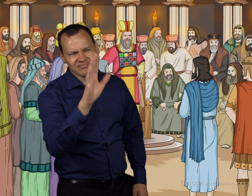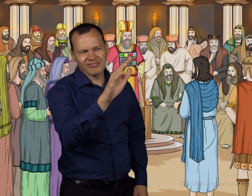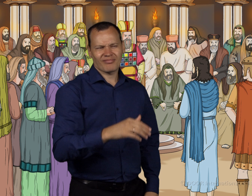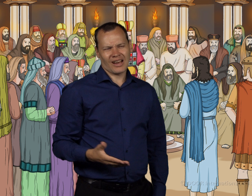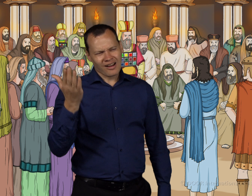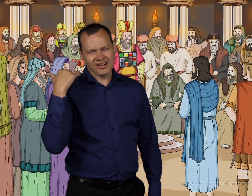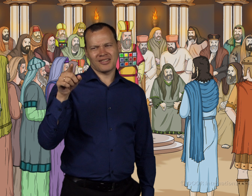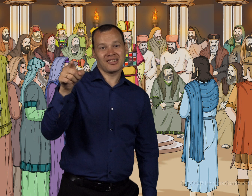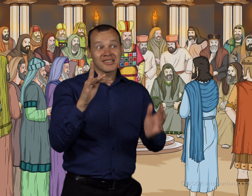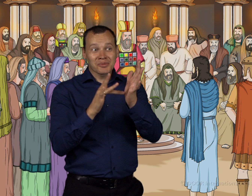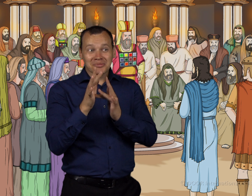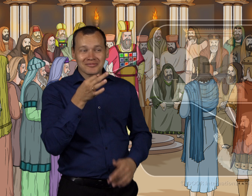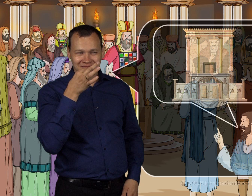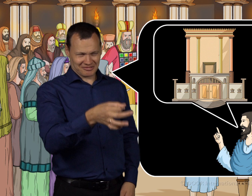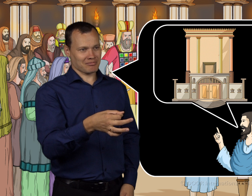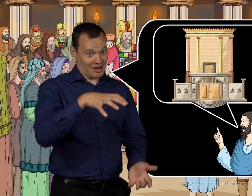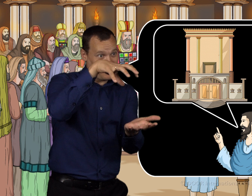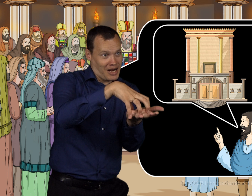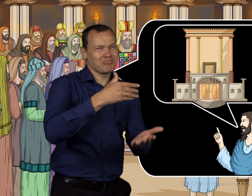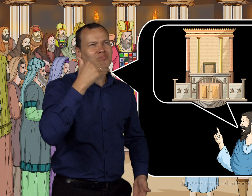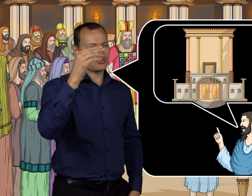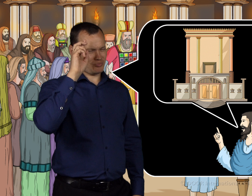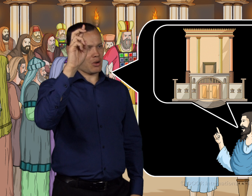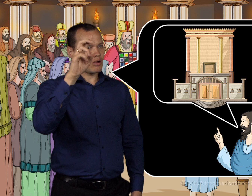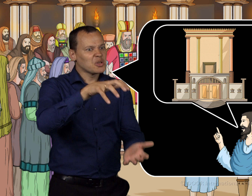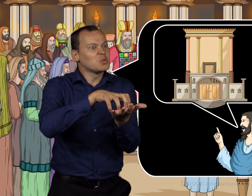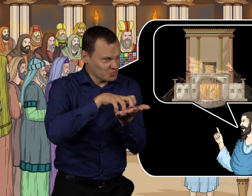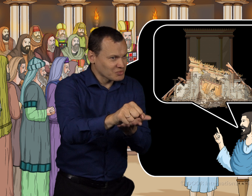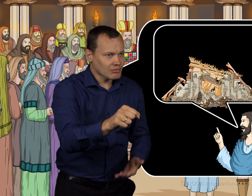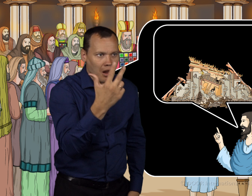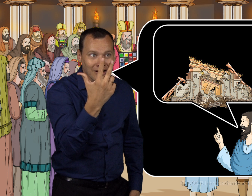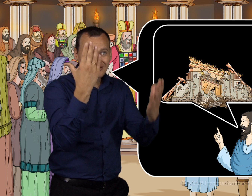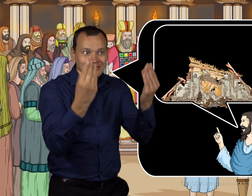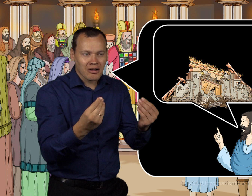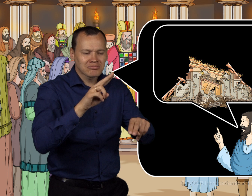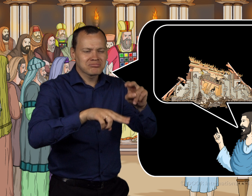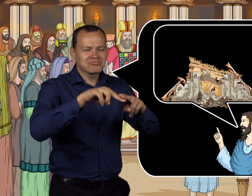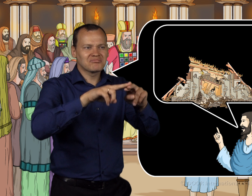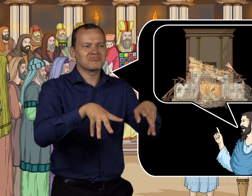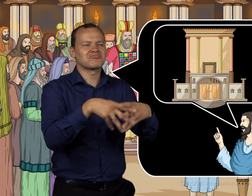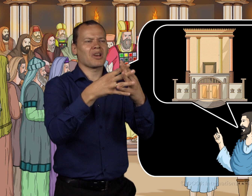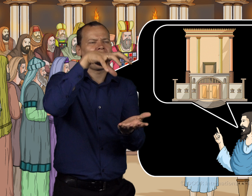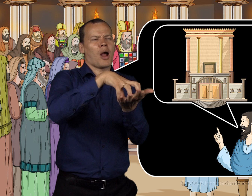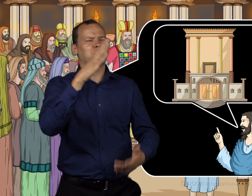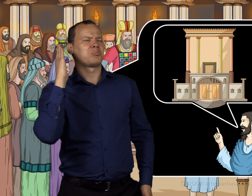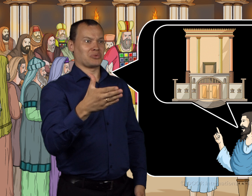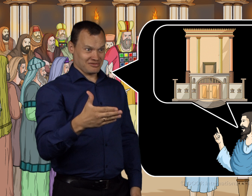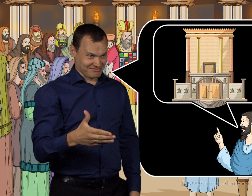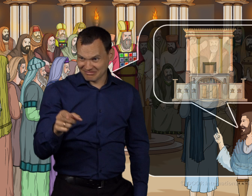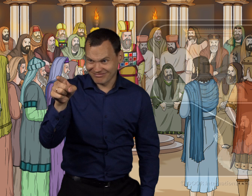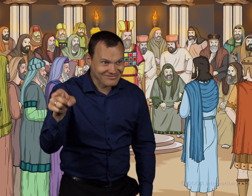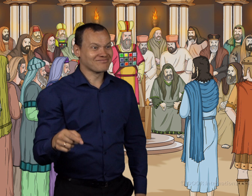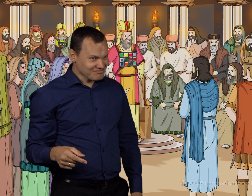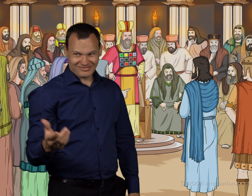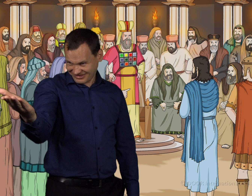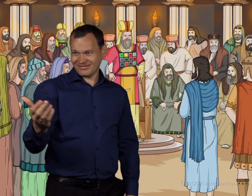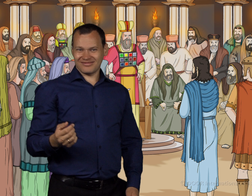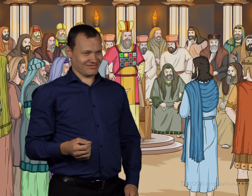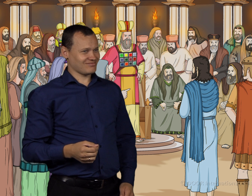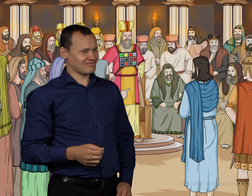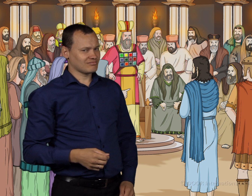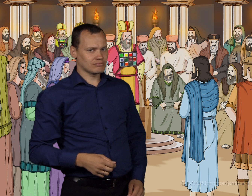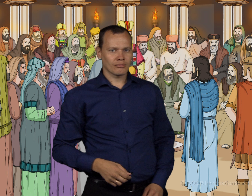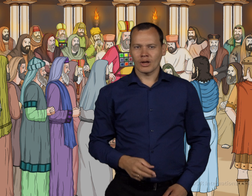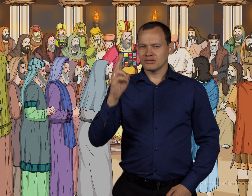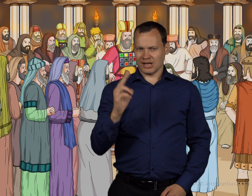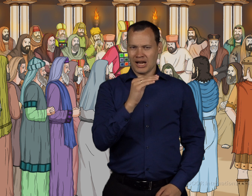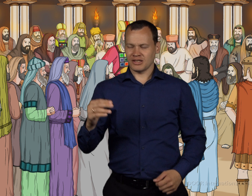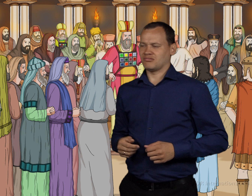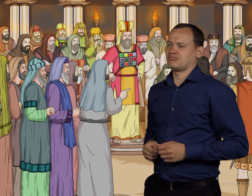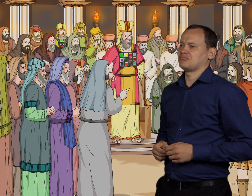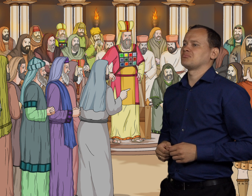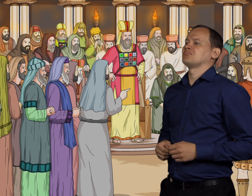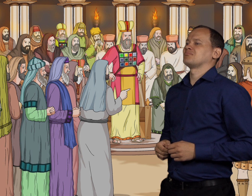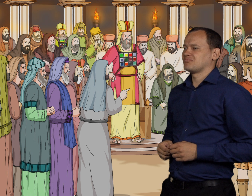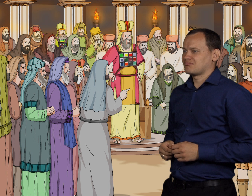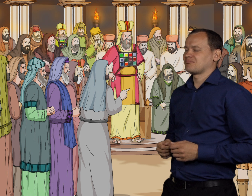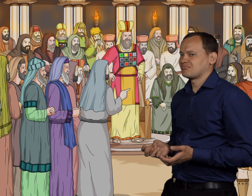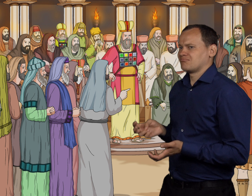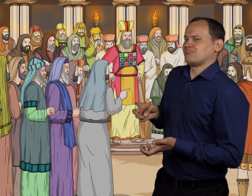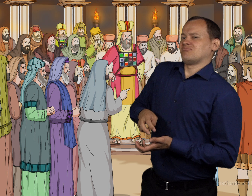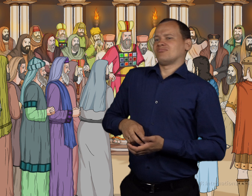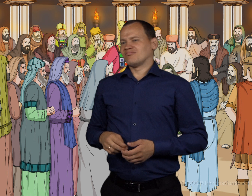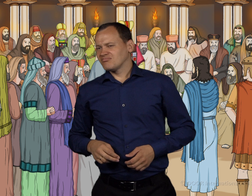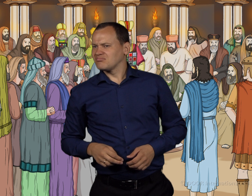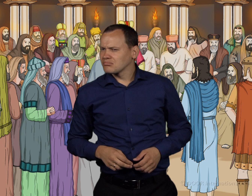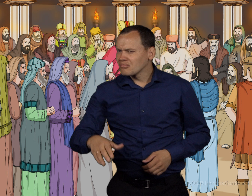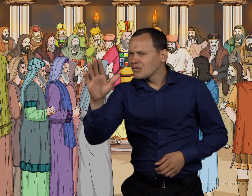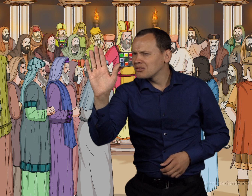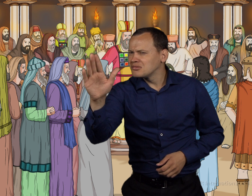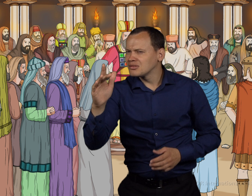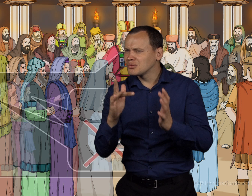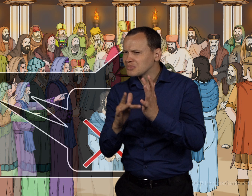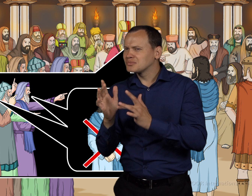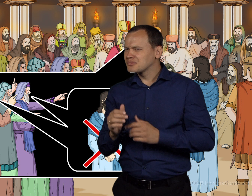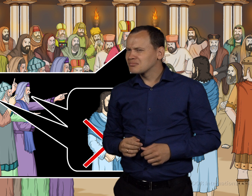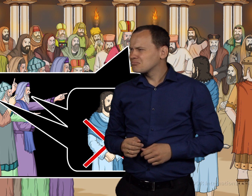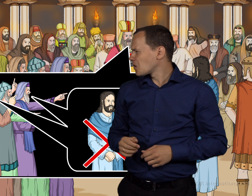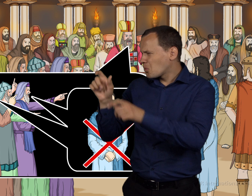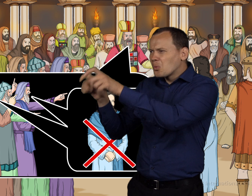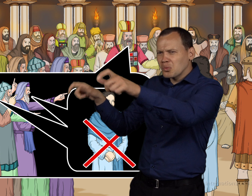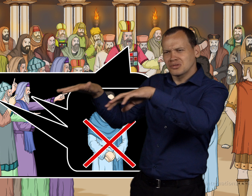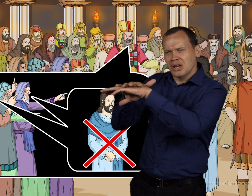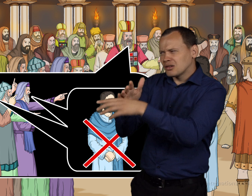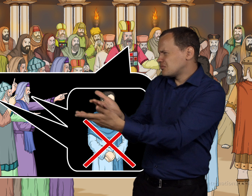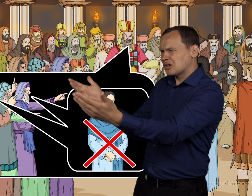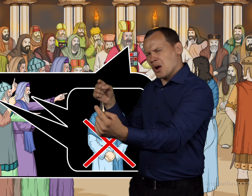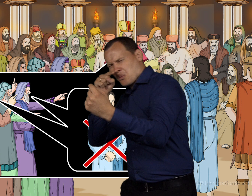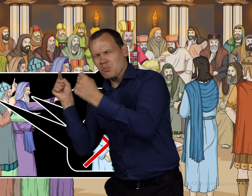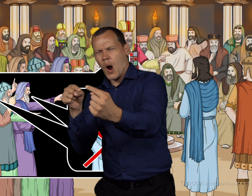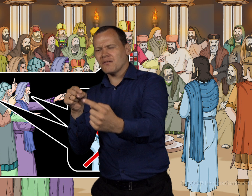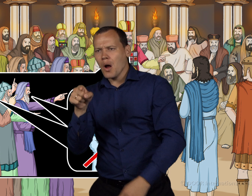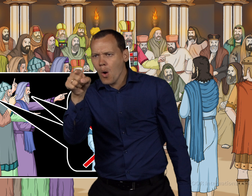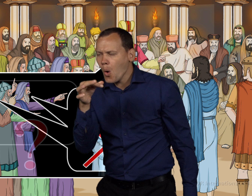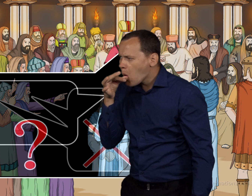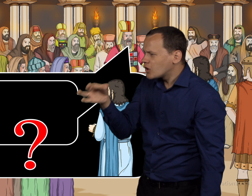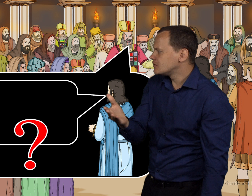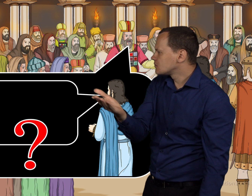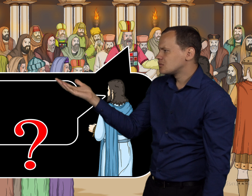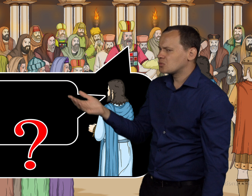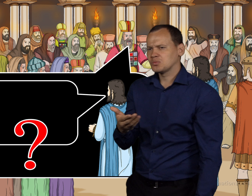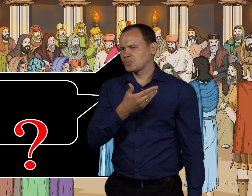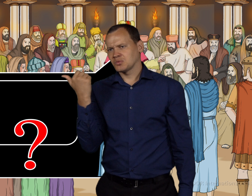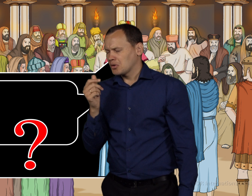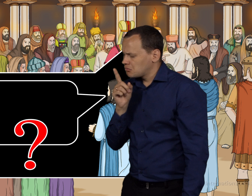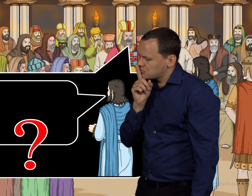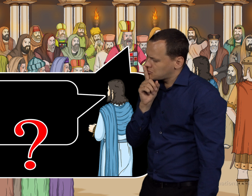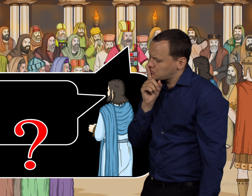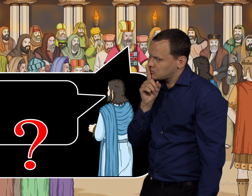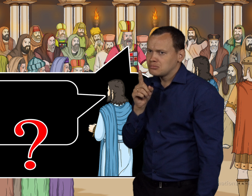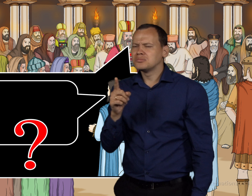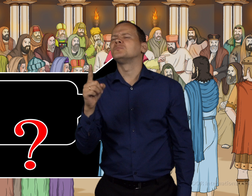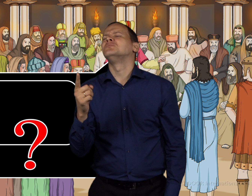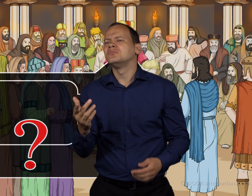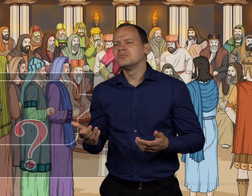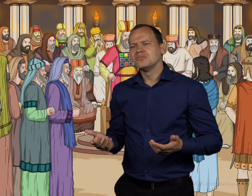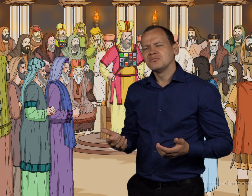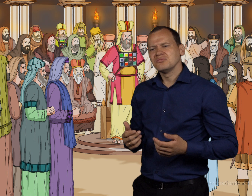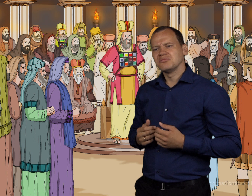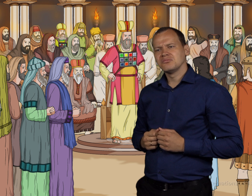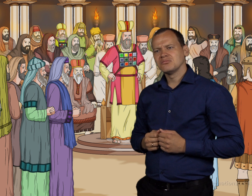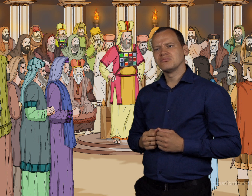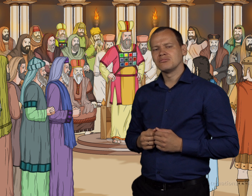Finally two came forward and declared, “This man said, ‘I am able to destroy the temple of God and rebuild it in three days.’” So the high priest stood up and asked Him, “Have You no answer?